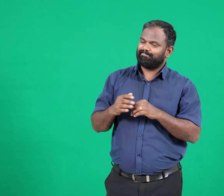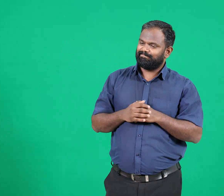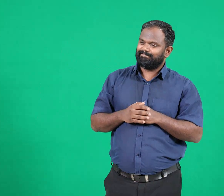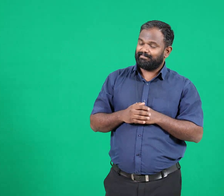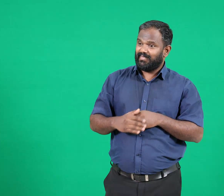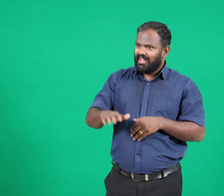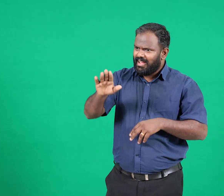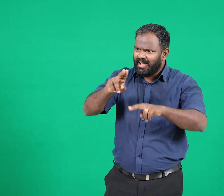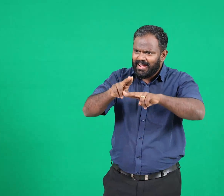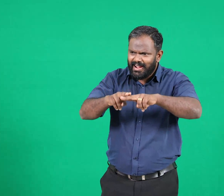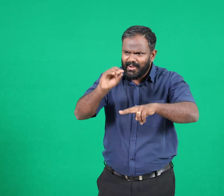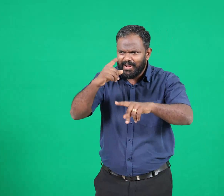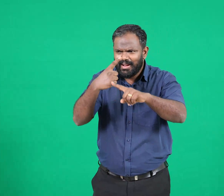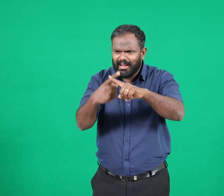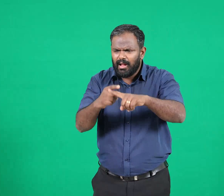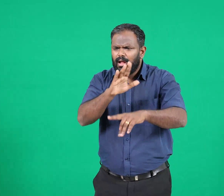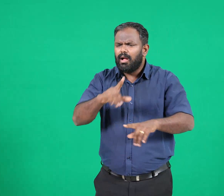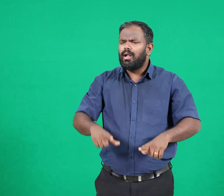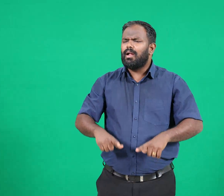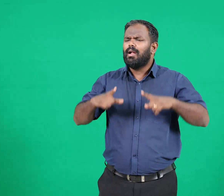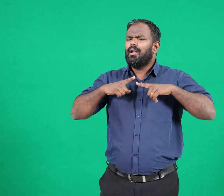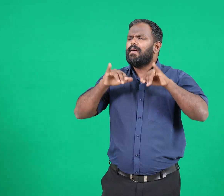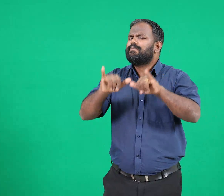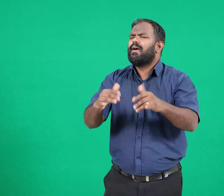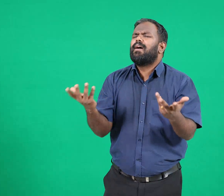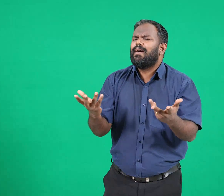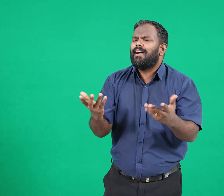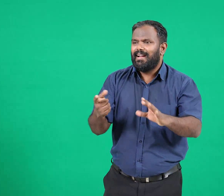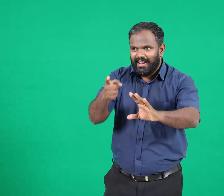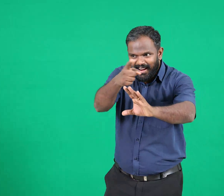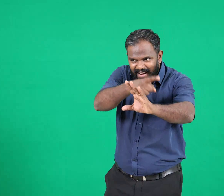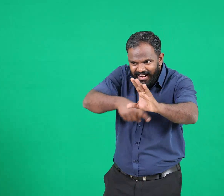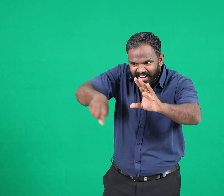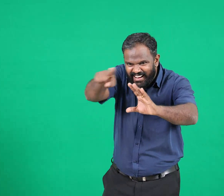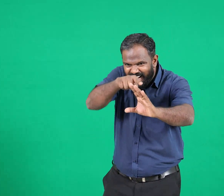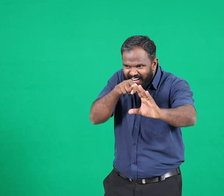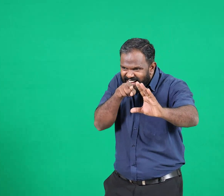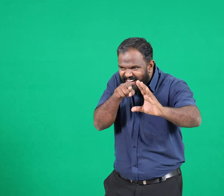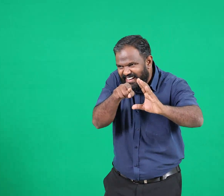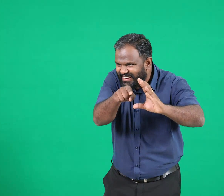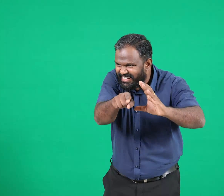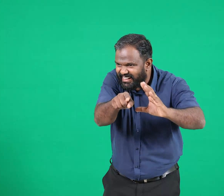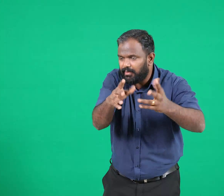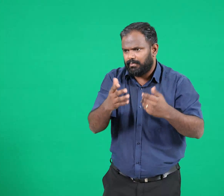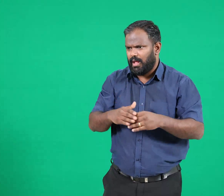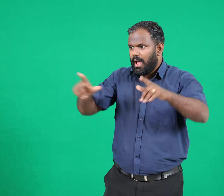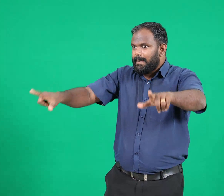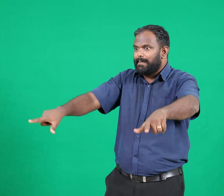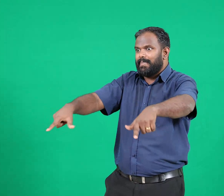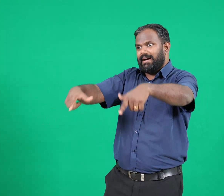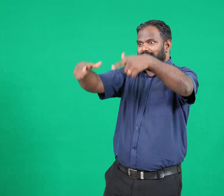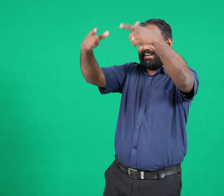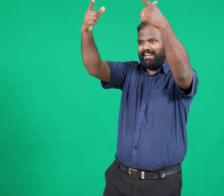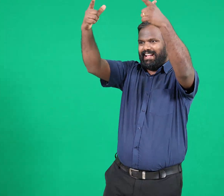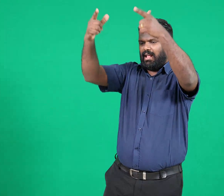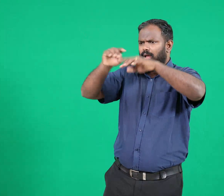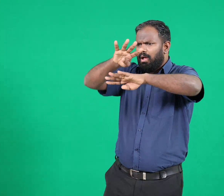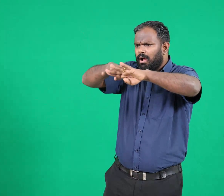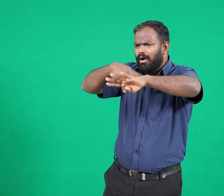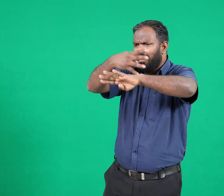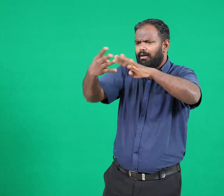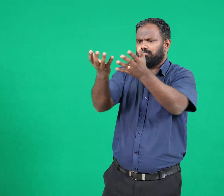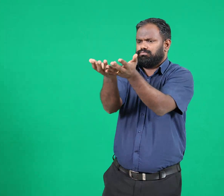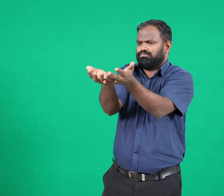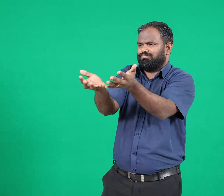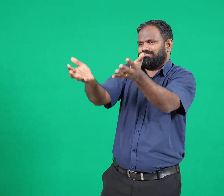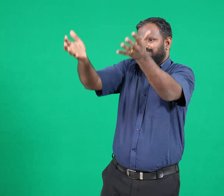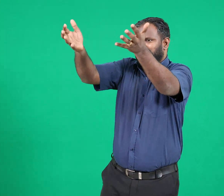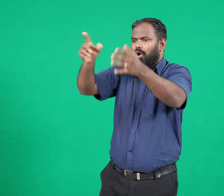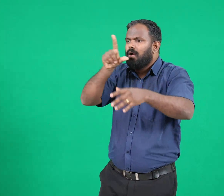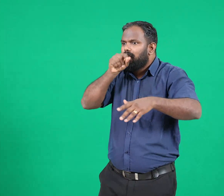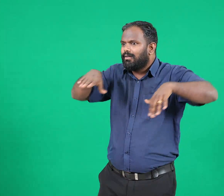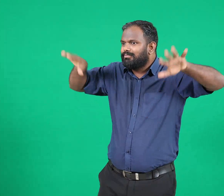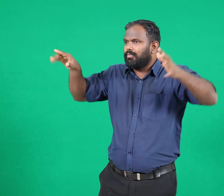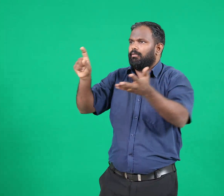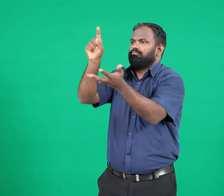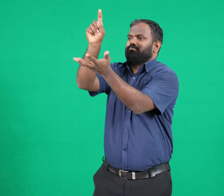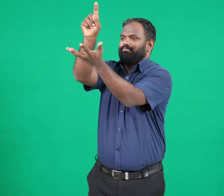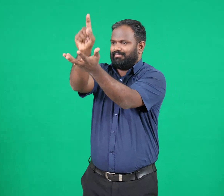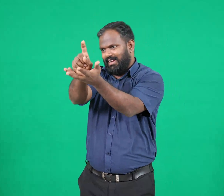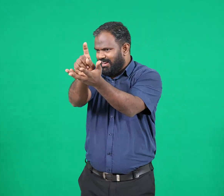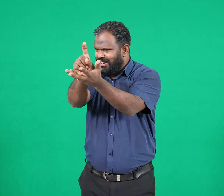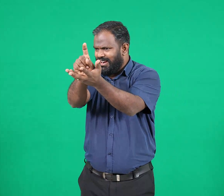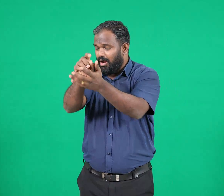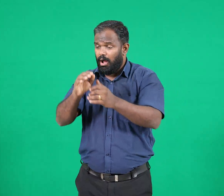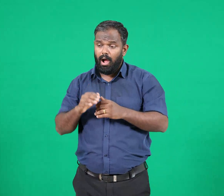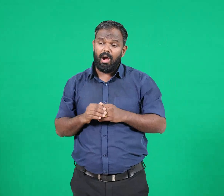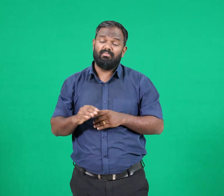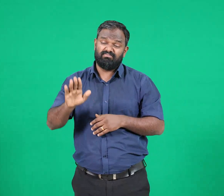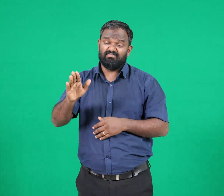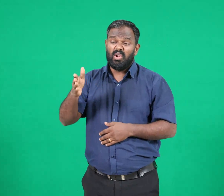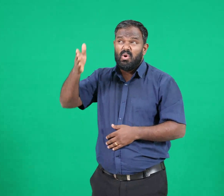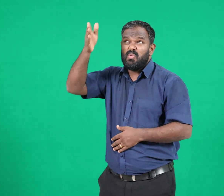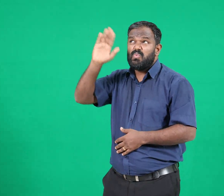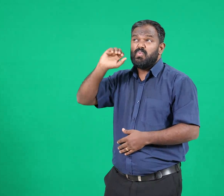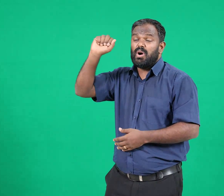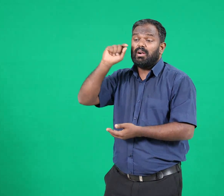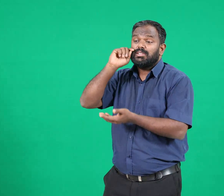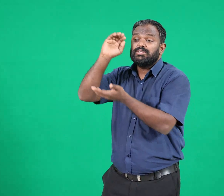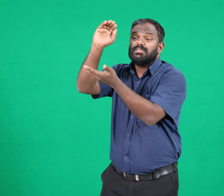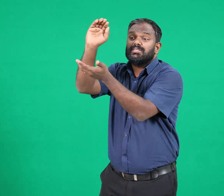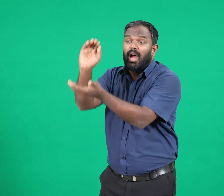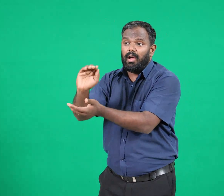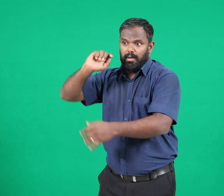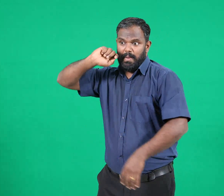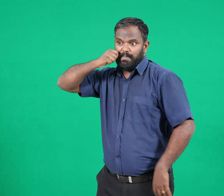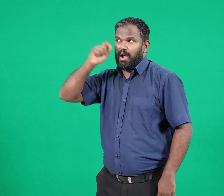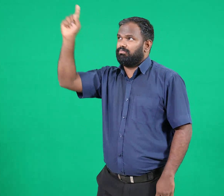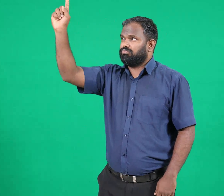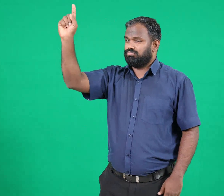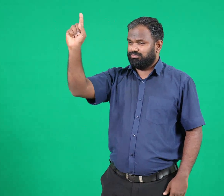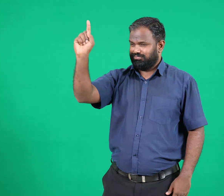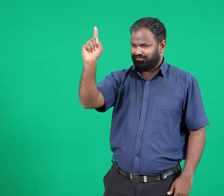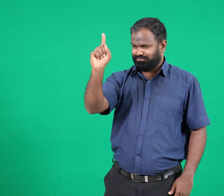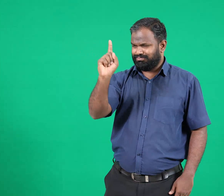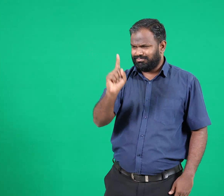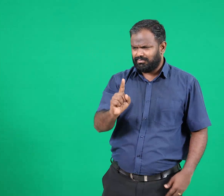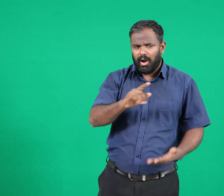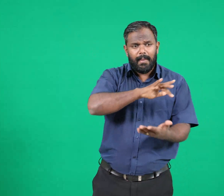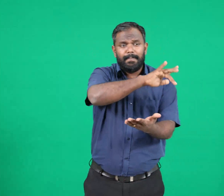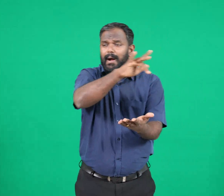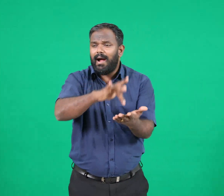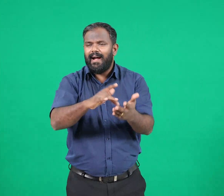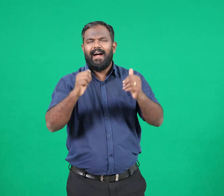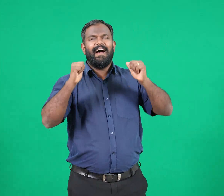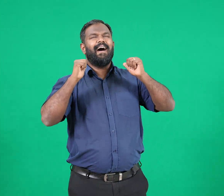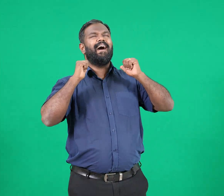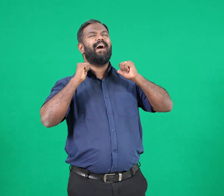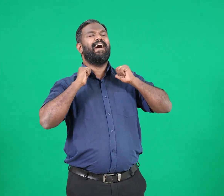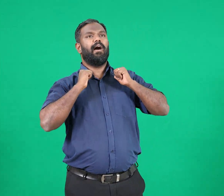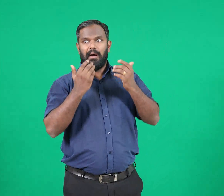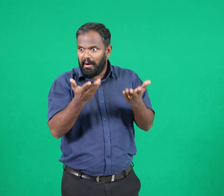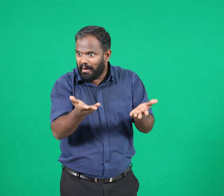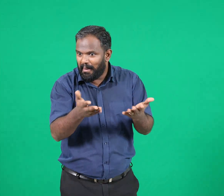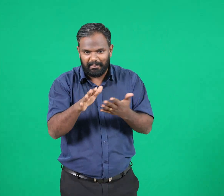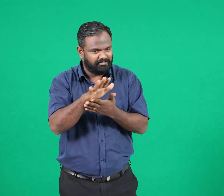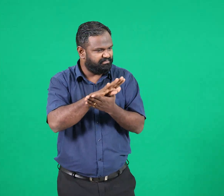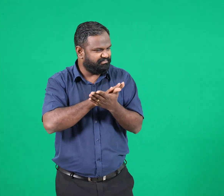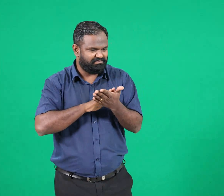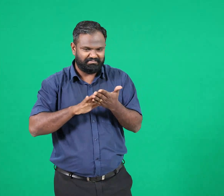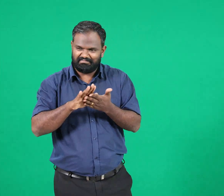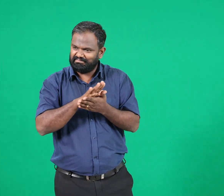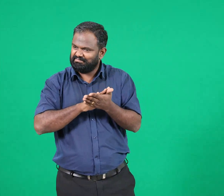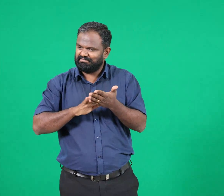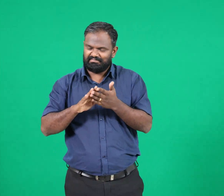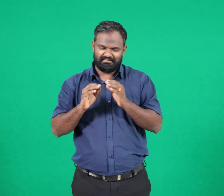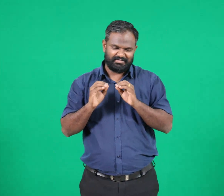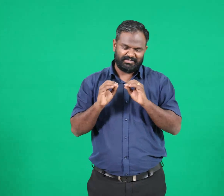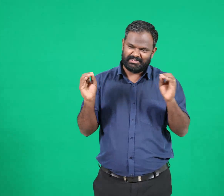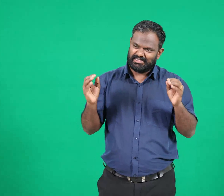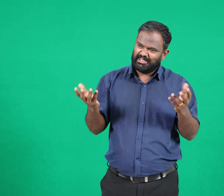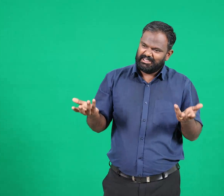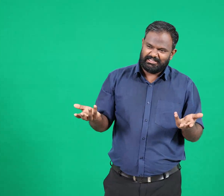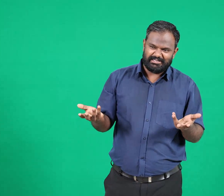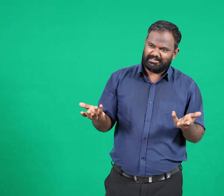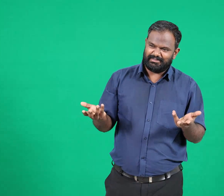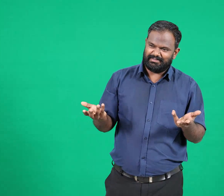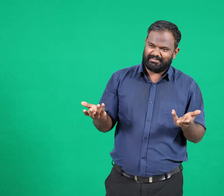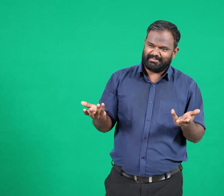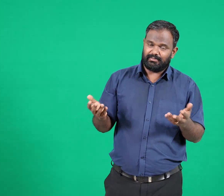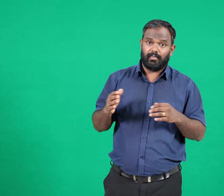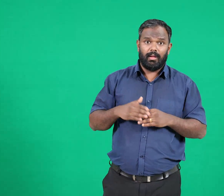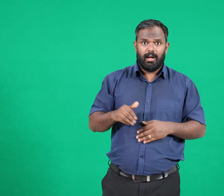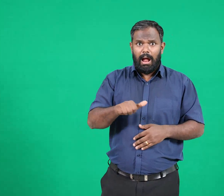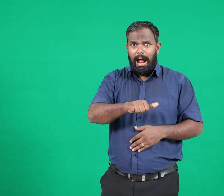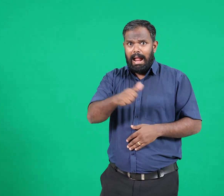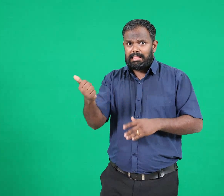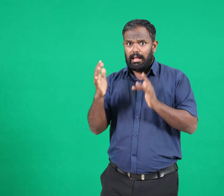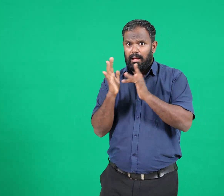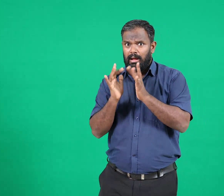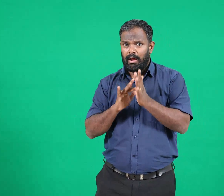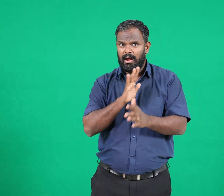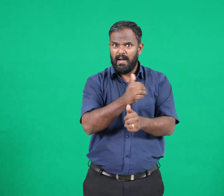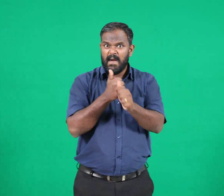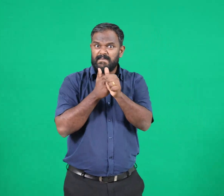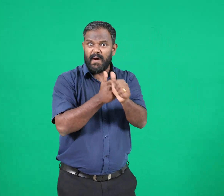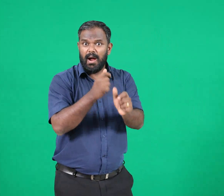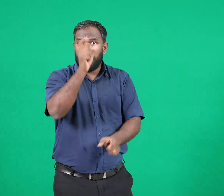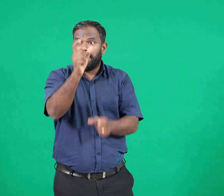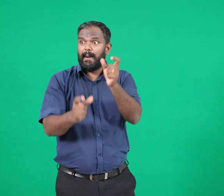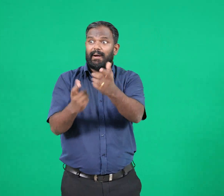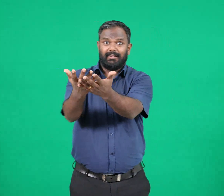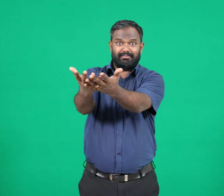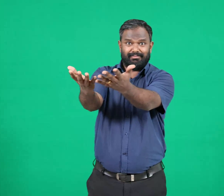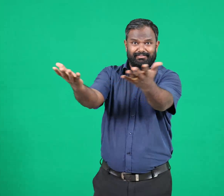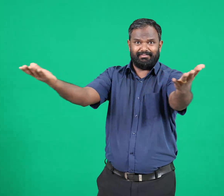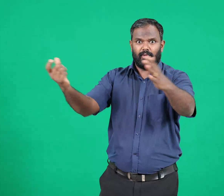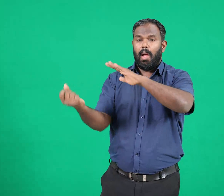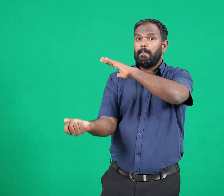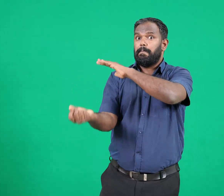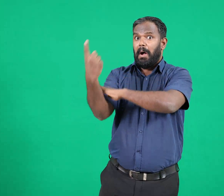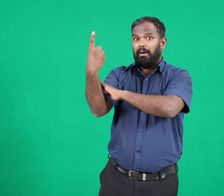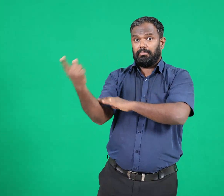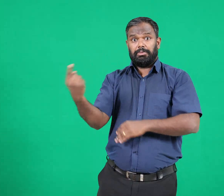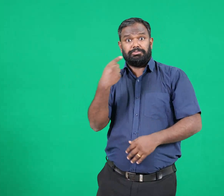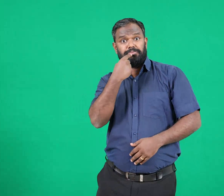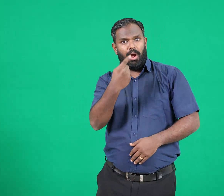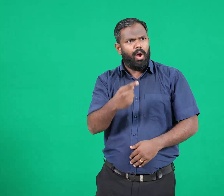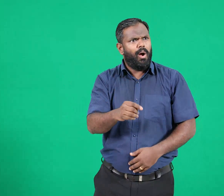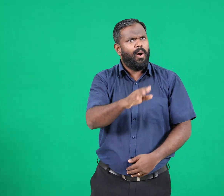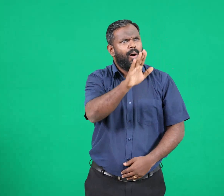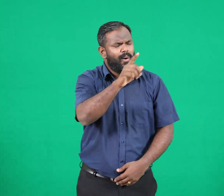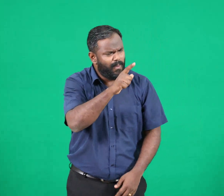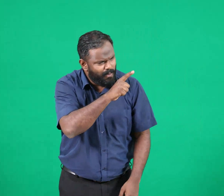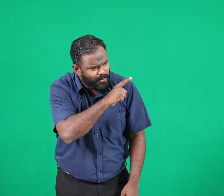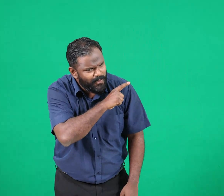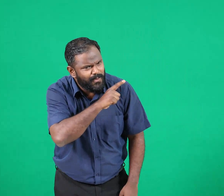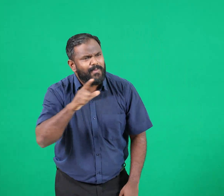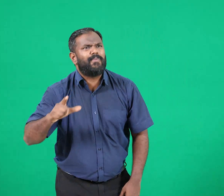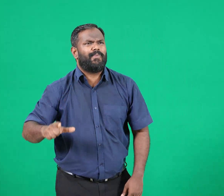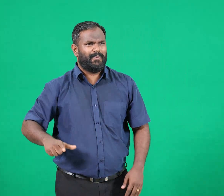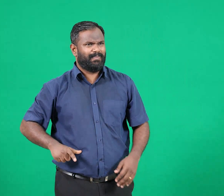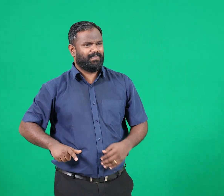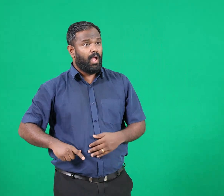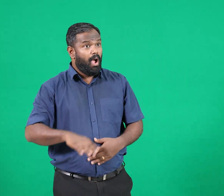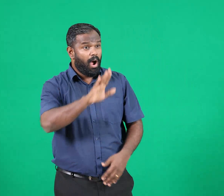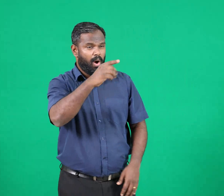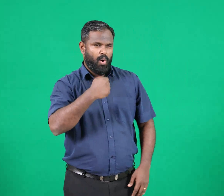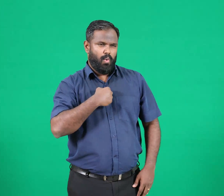Jesus replied, "Foxes have dens and birds of the air have nests, but the Son of Man has no place to lay His head."